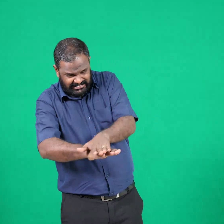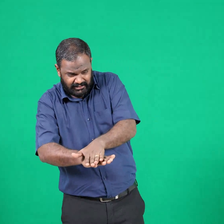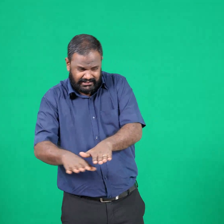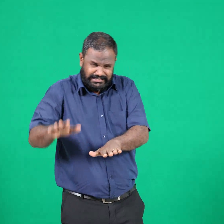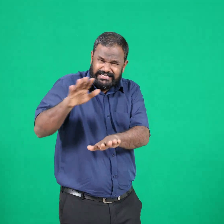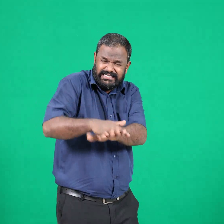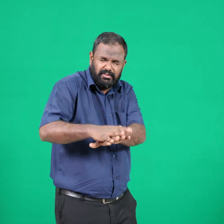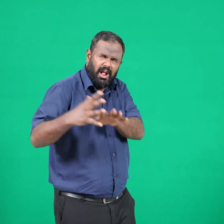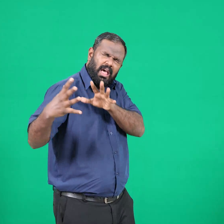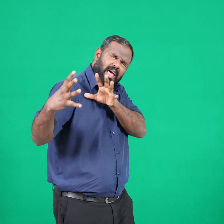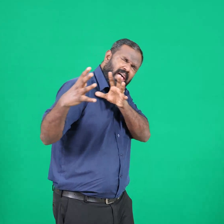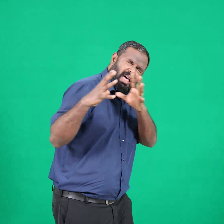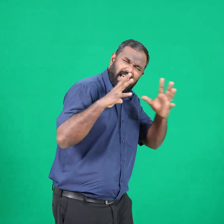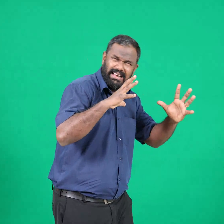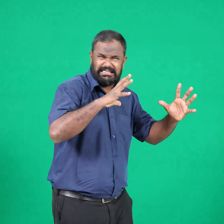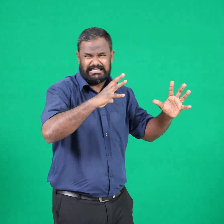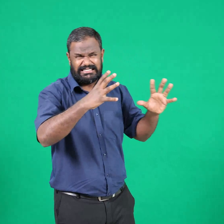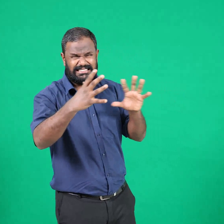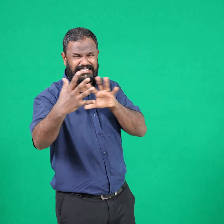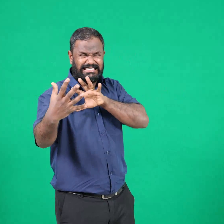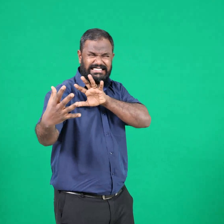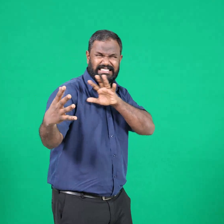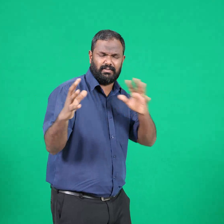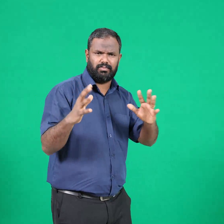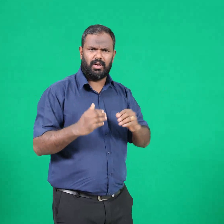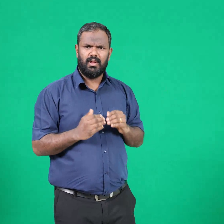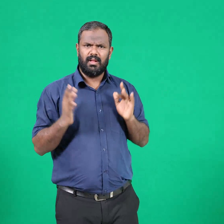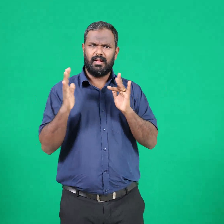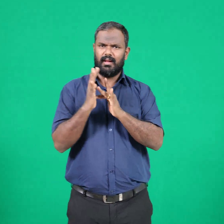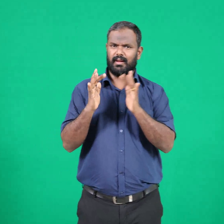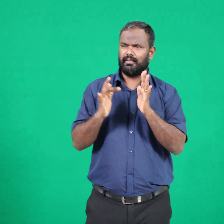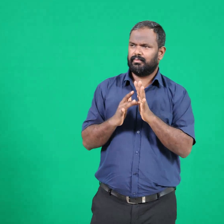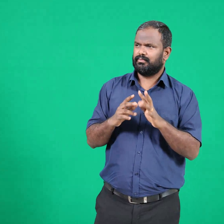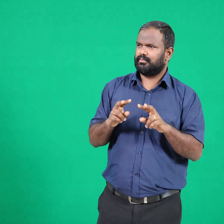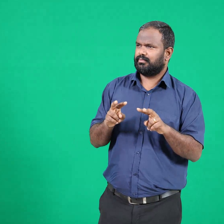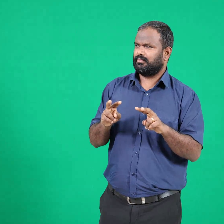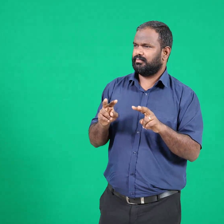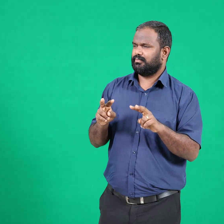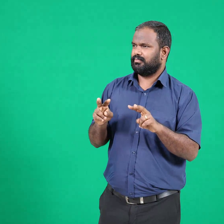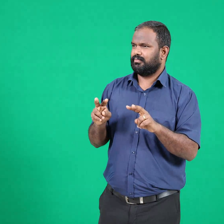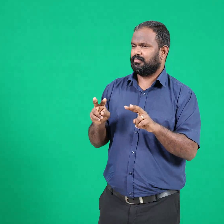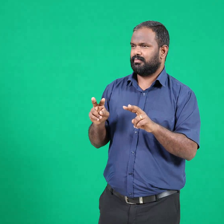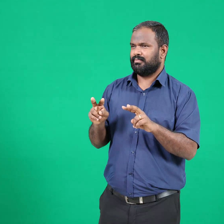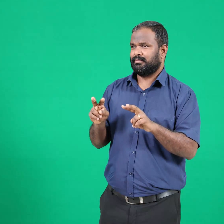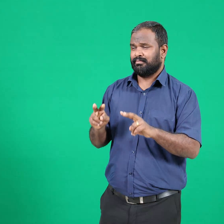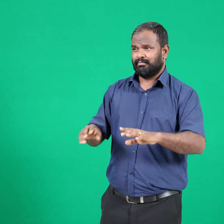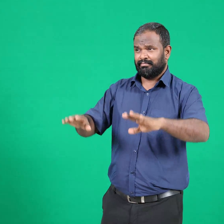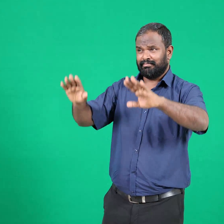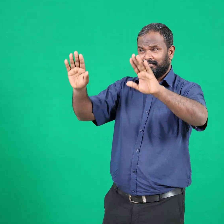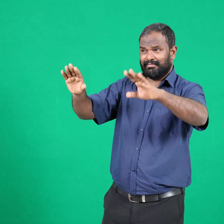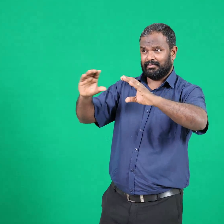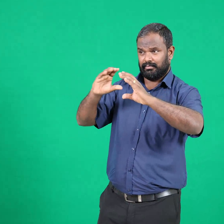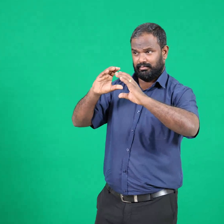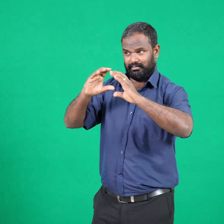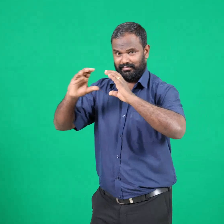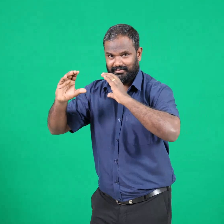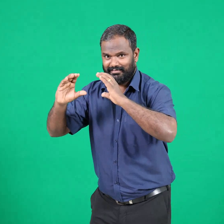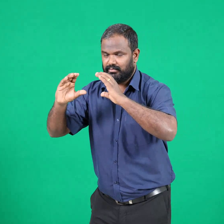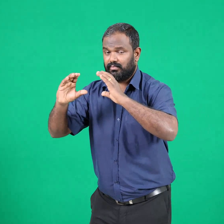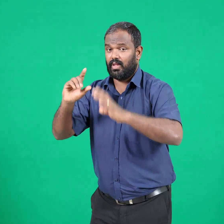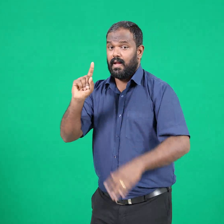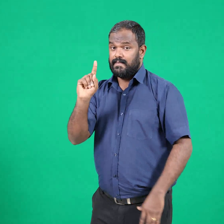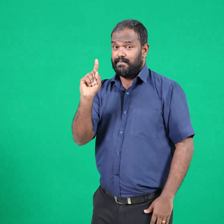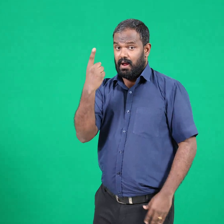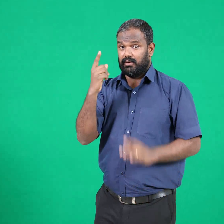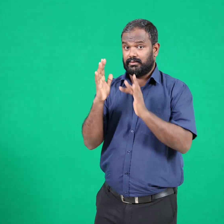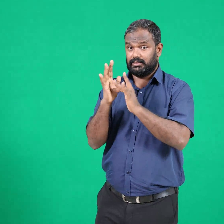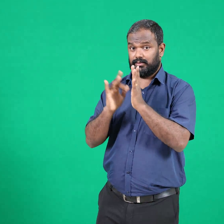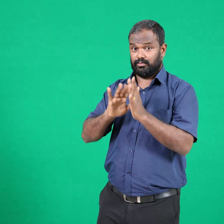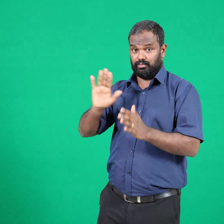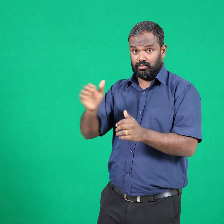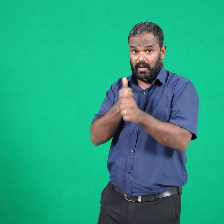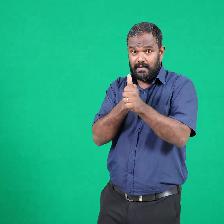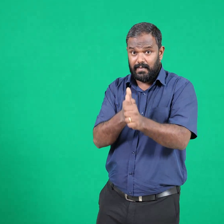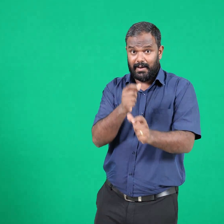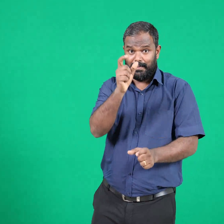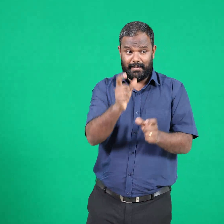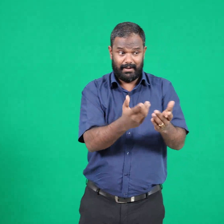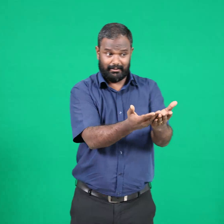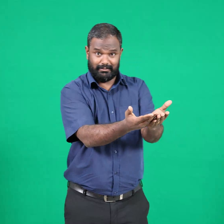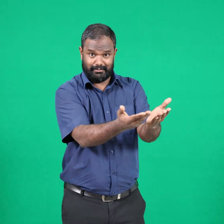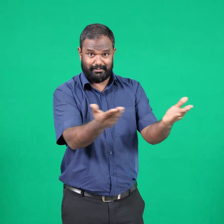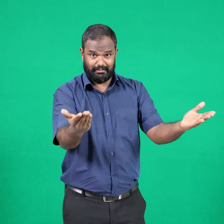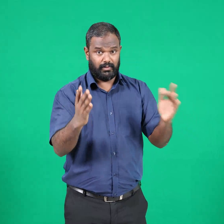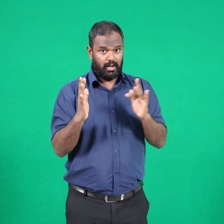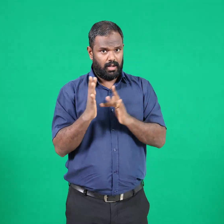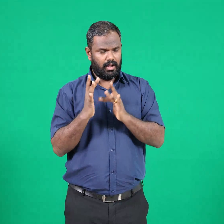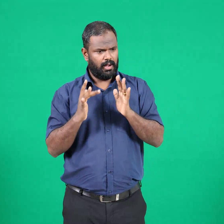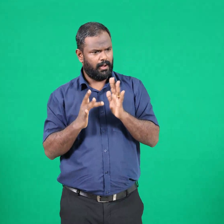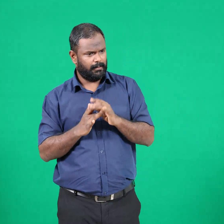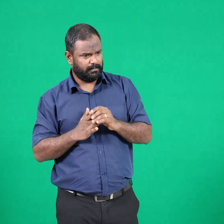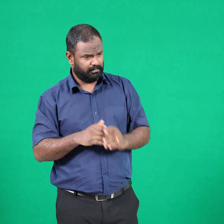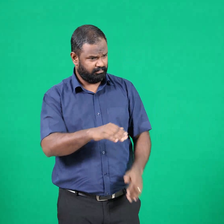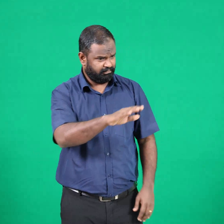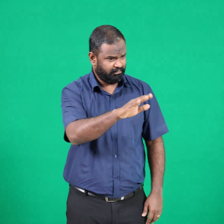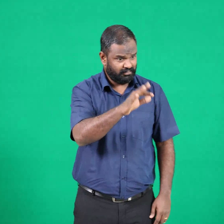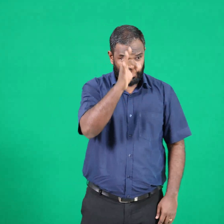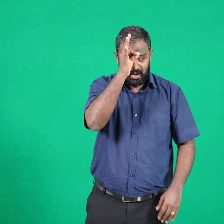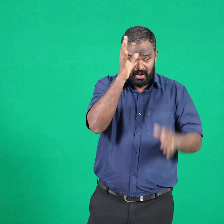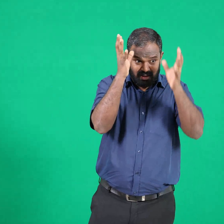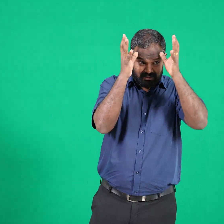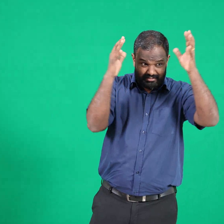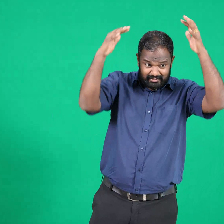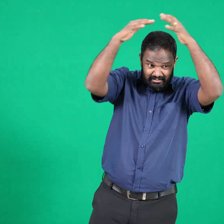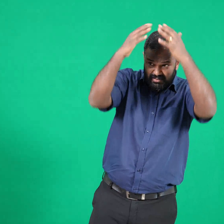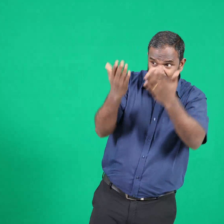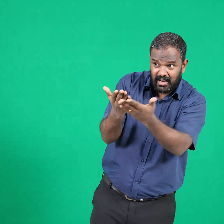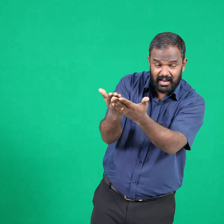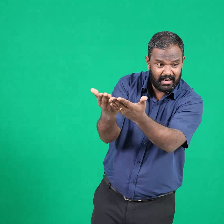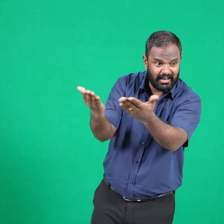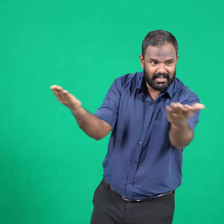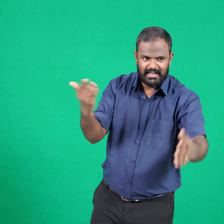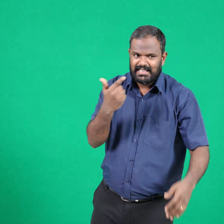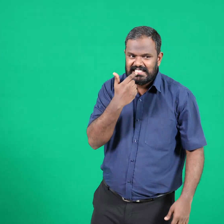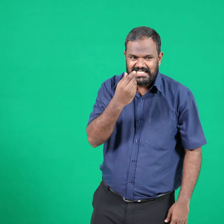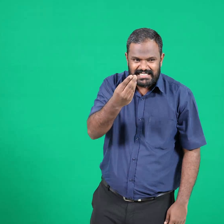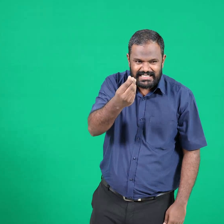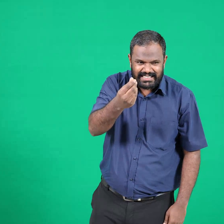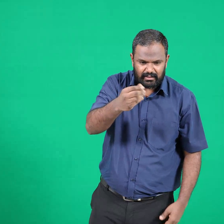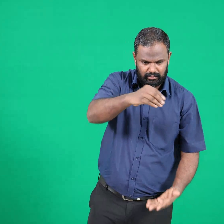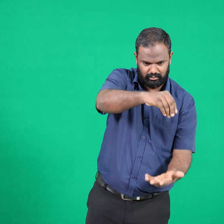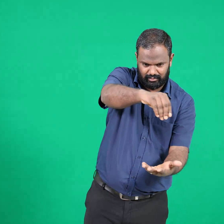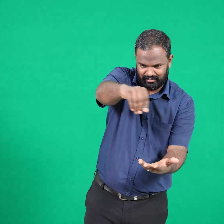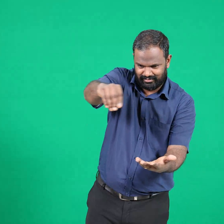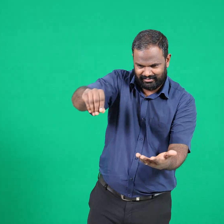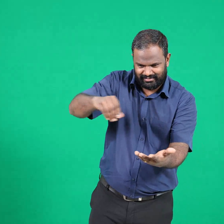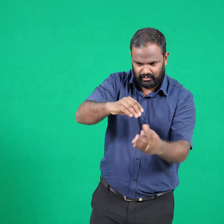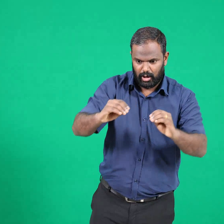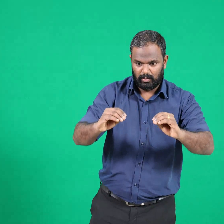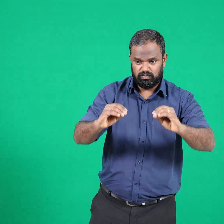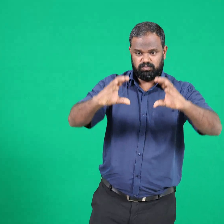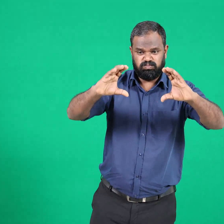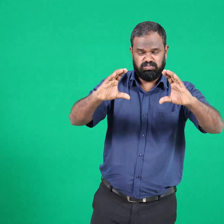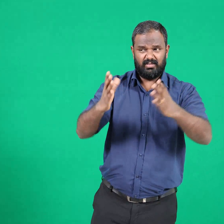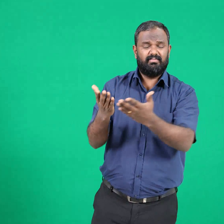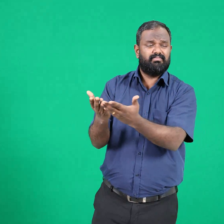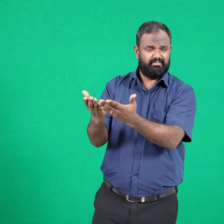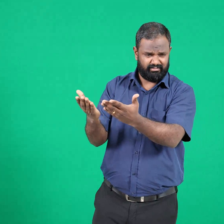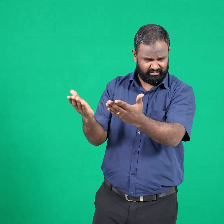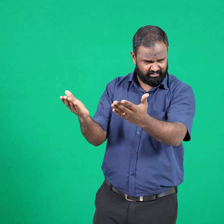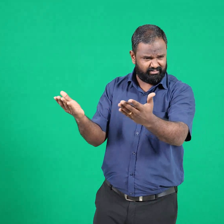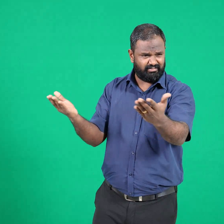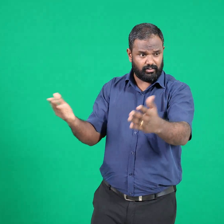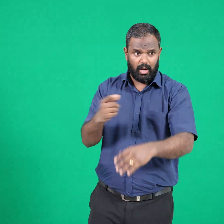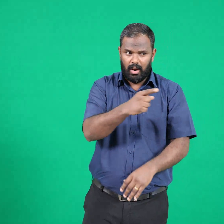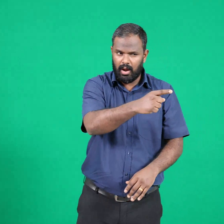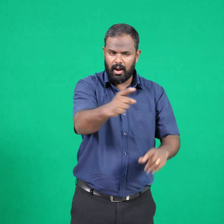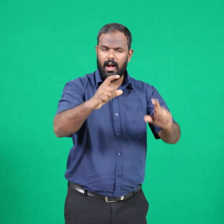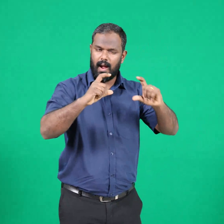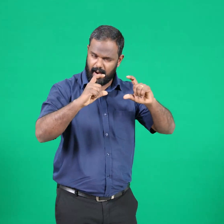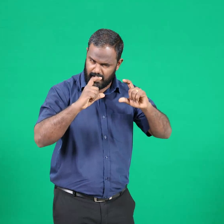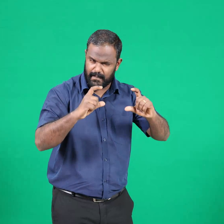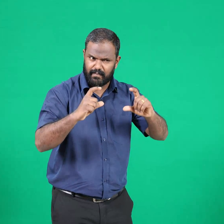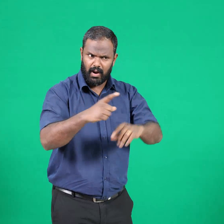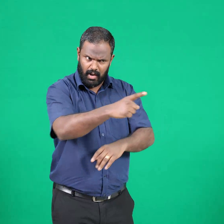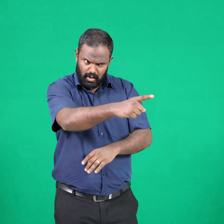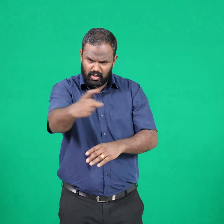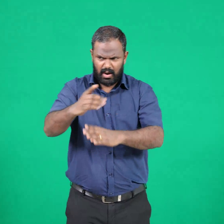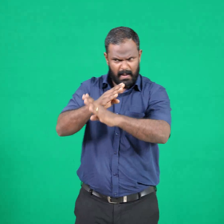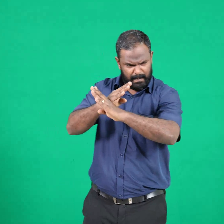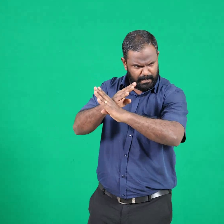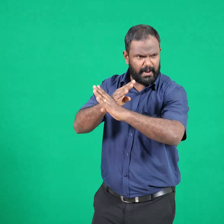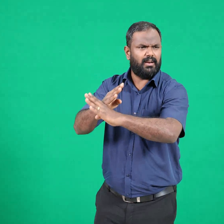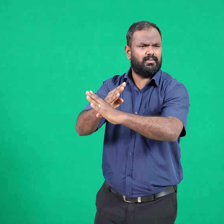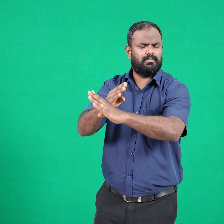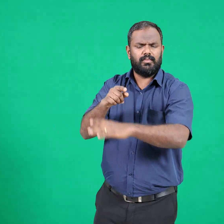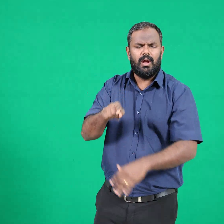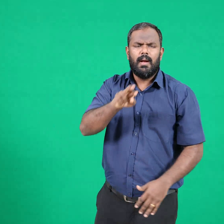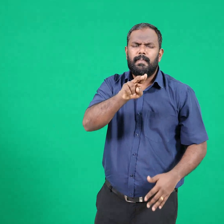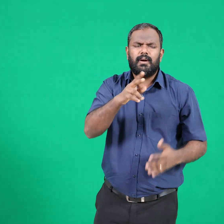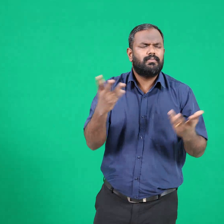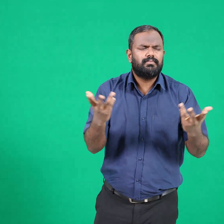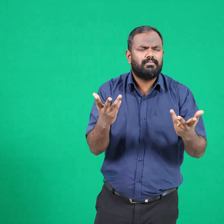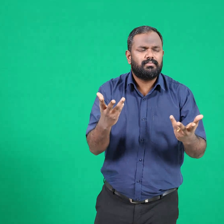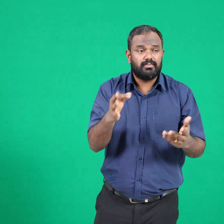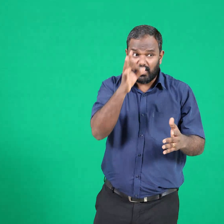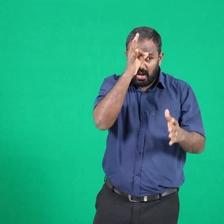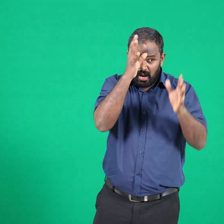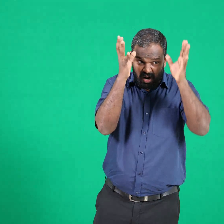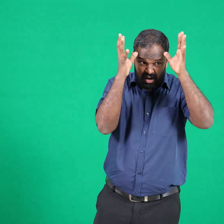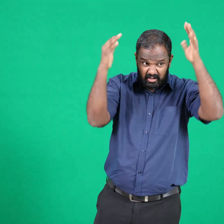Jesus began to speak first to His disciples: "Beware of the leaven of the Pharisees, which is hypocrisy.